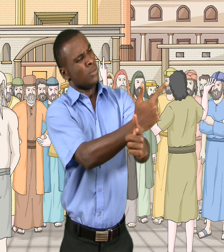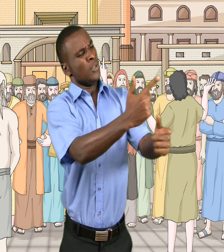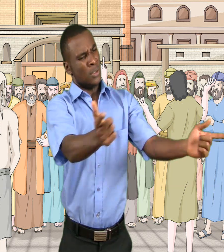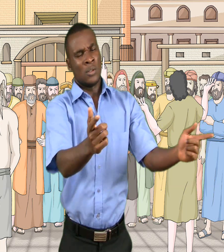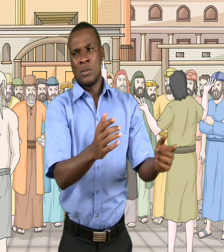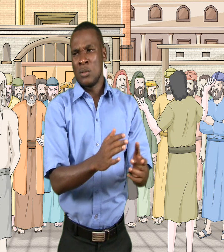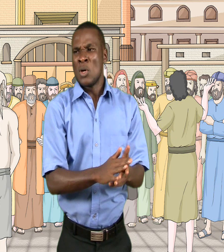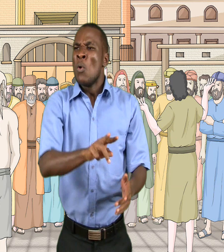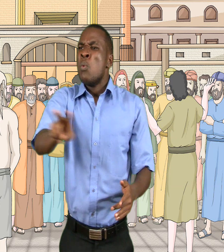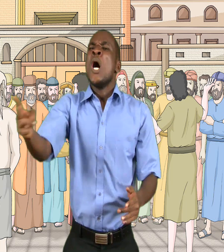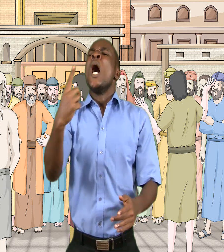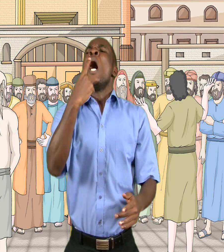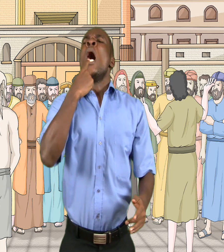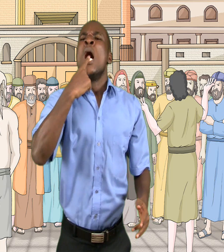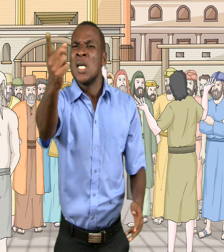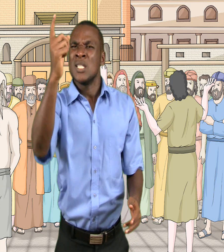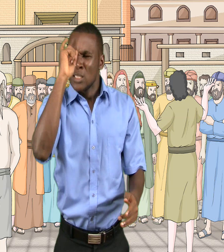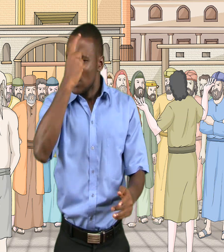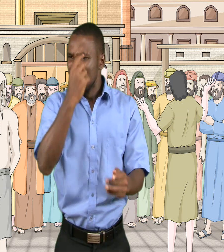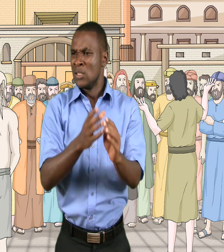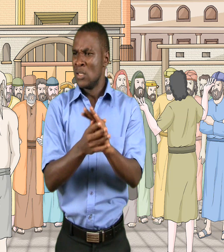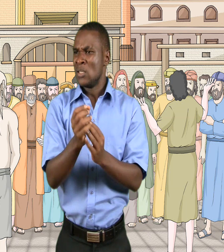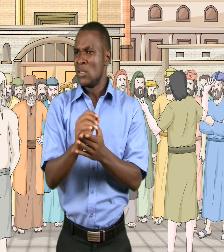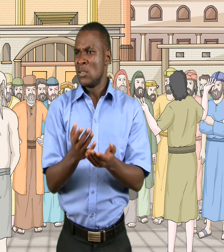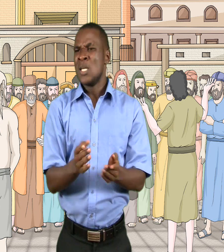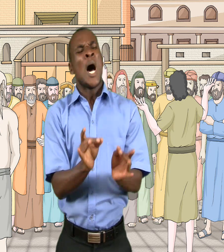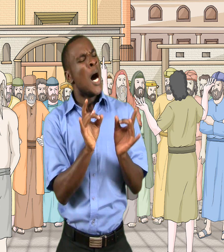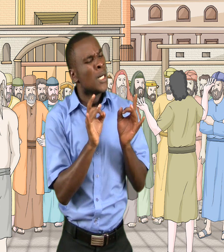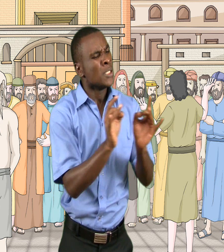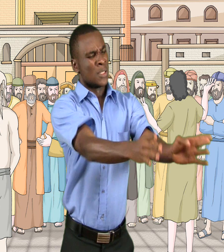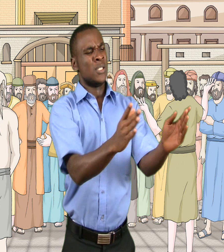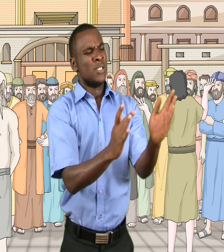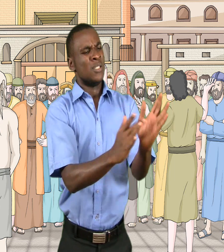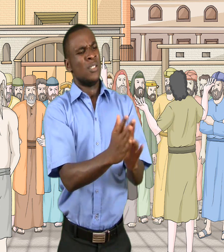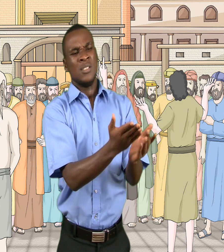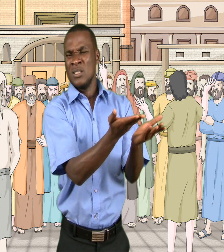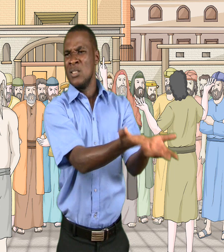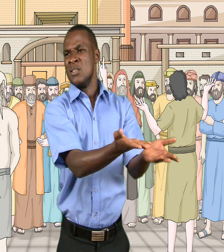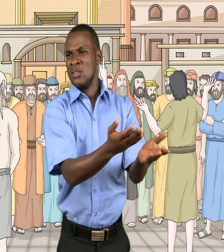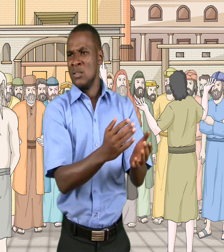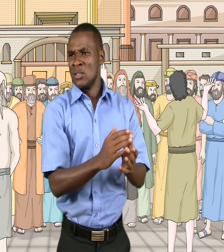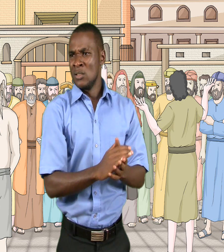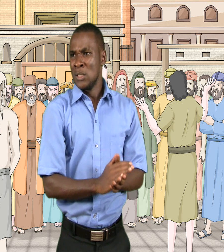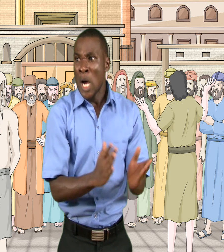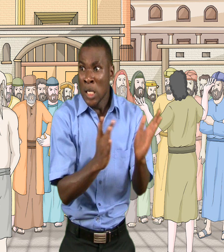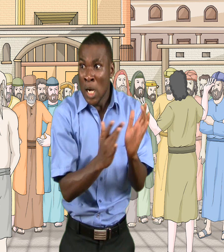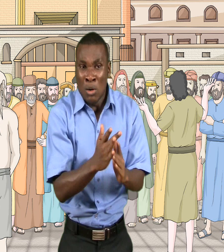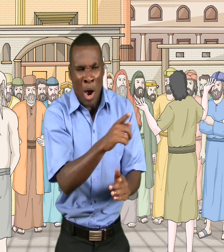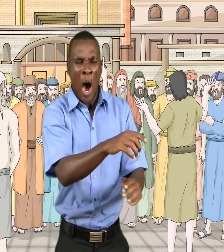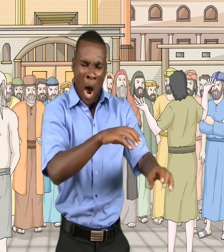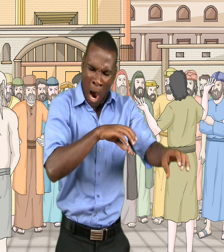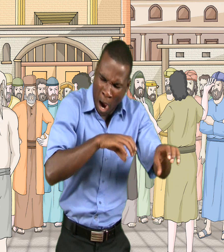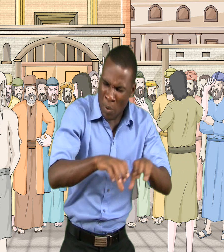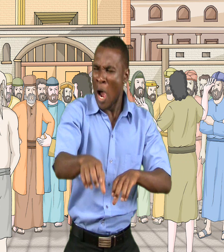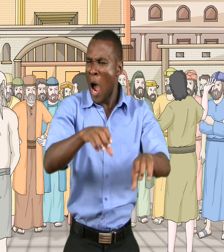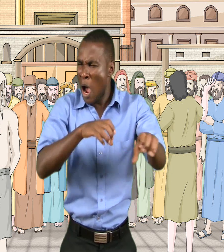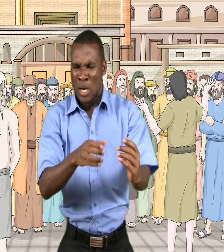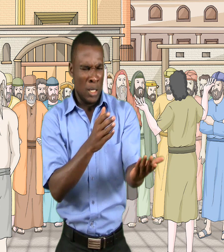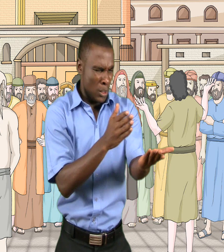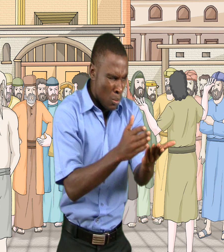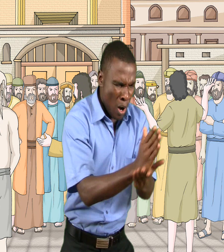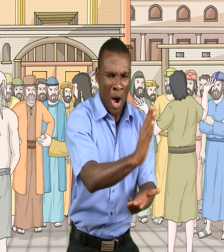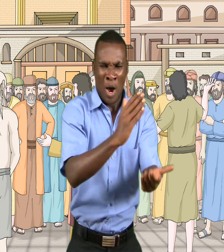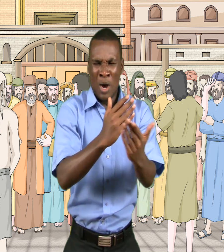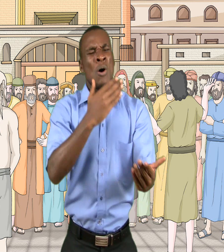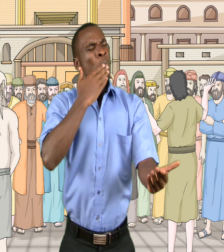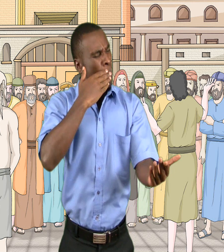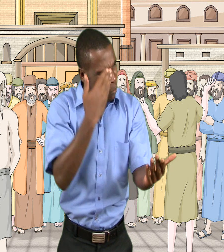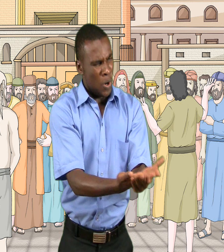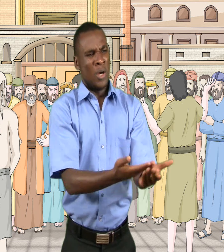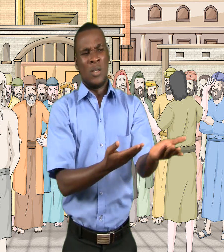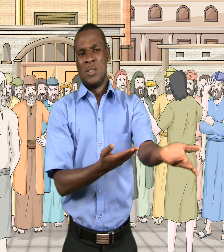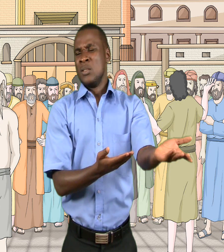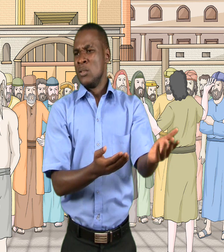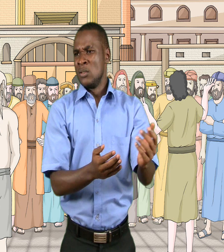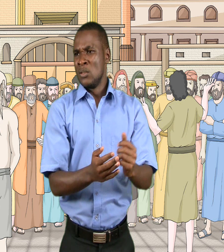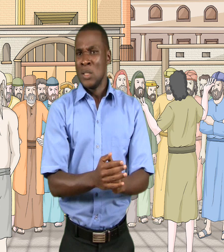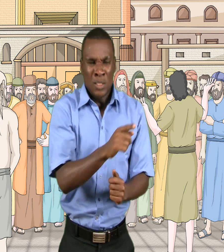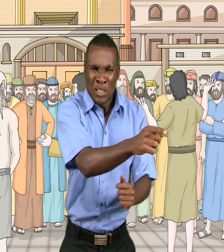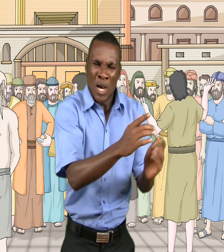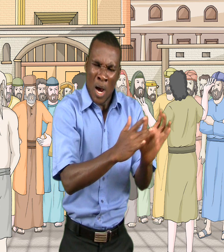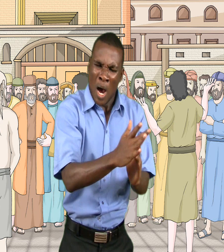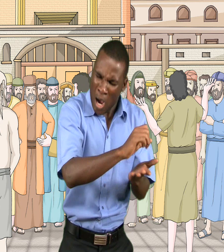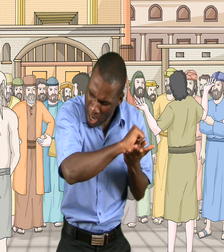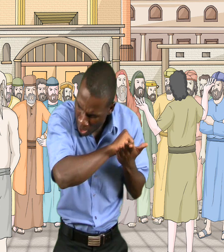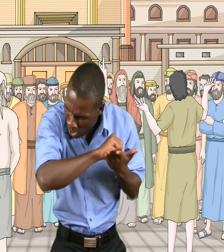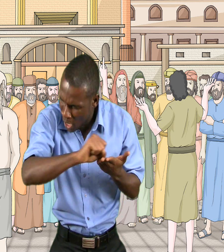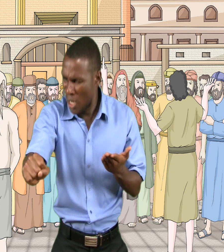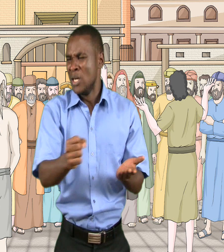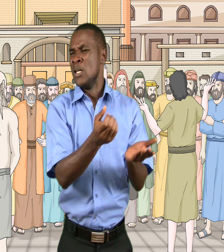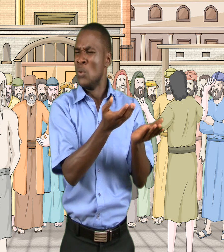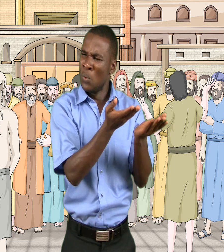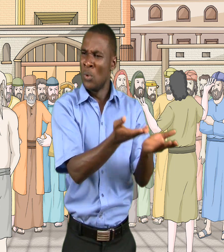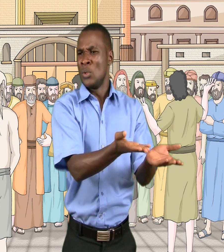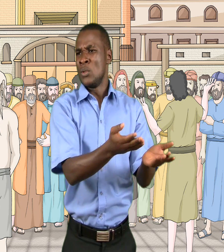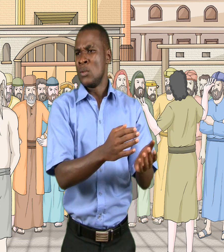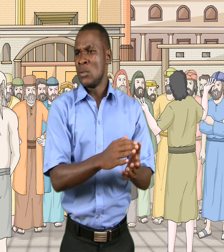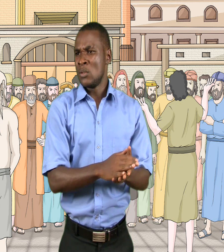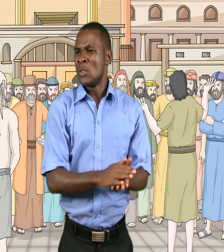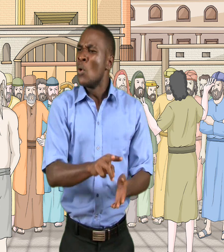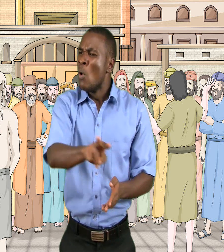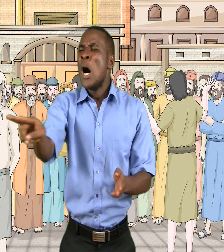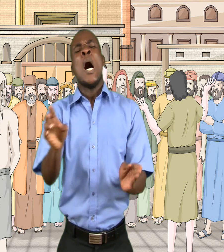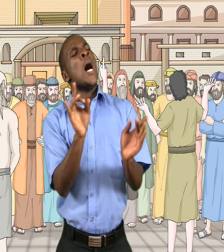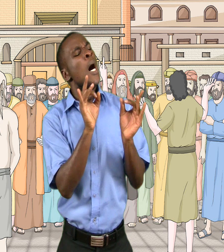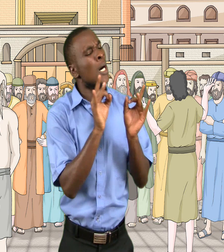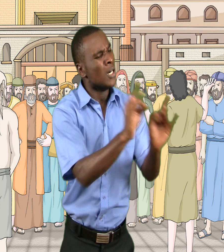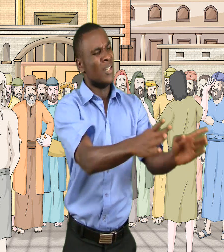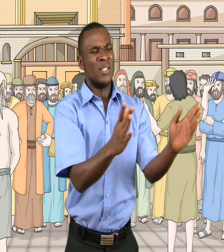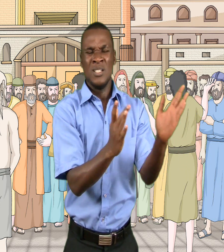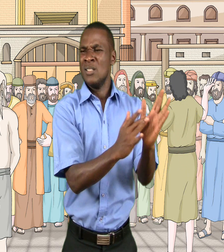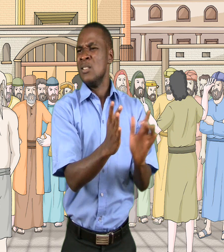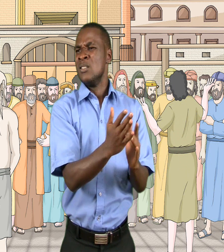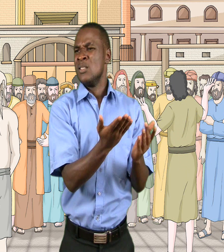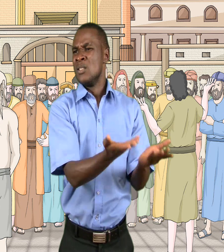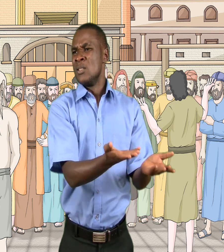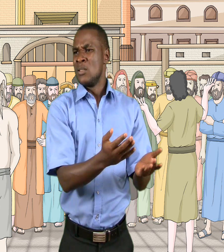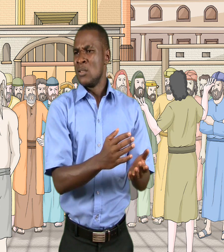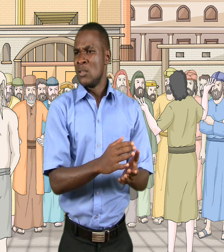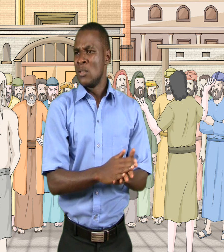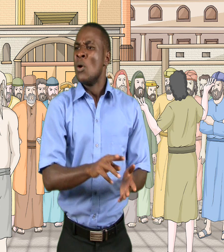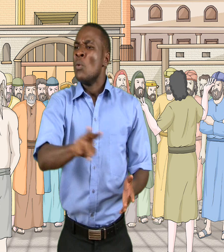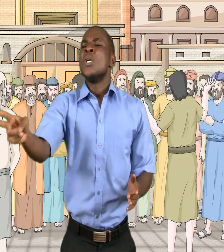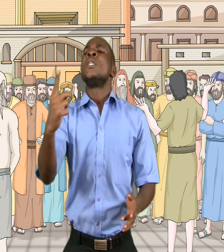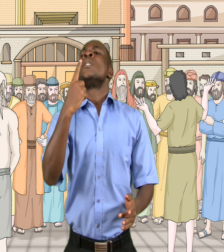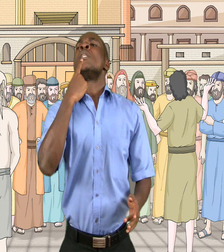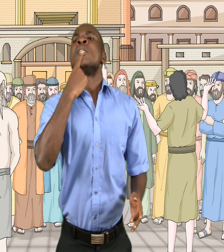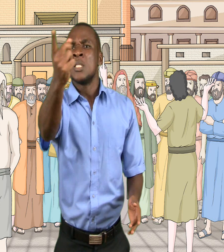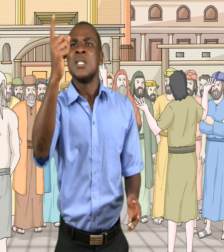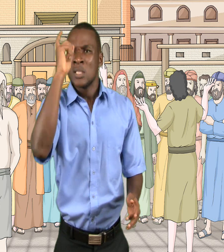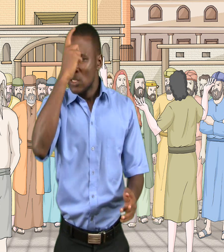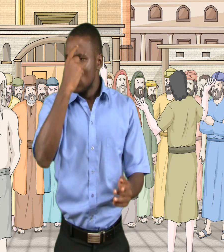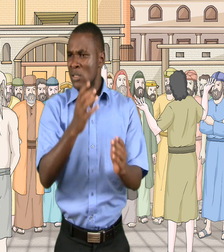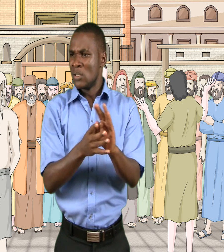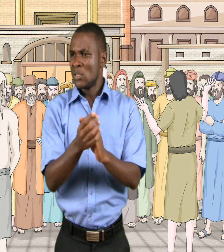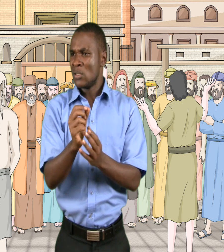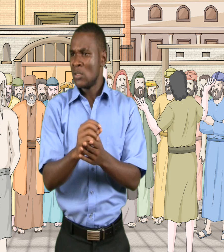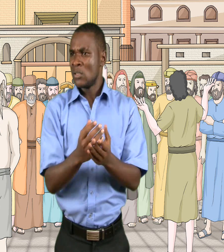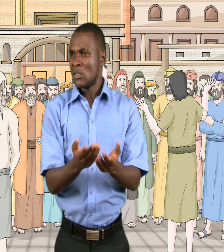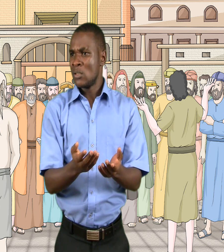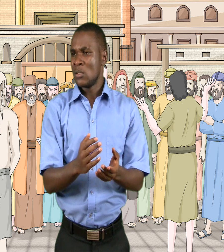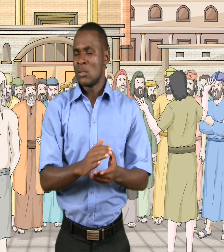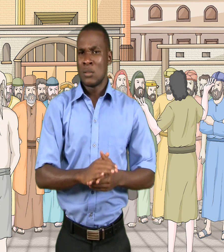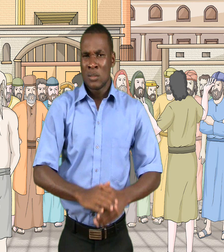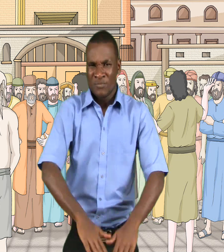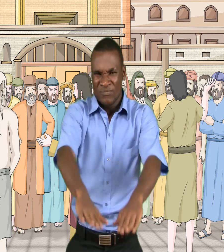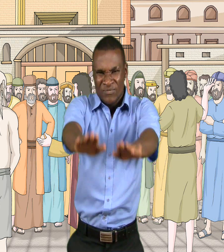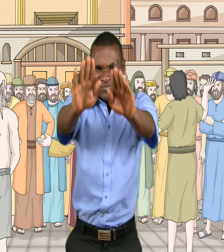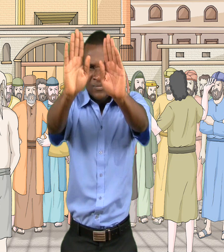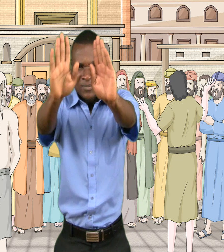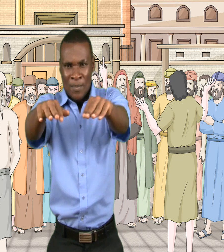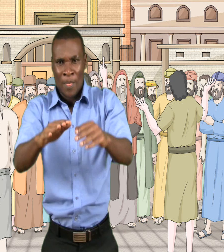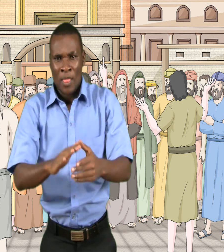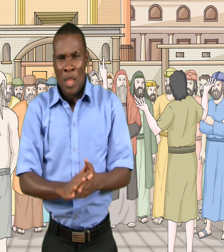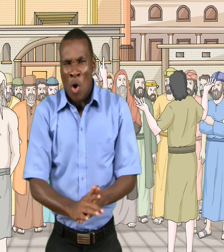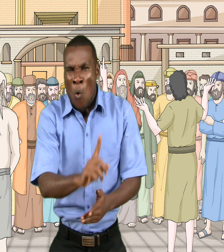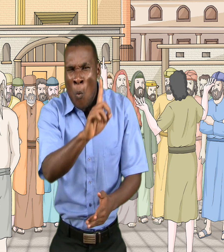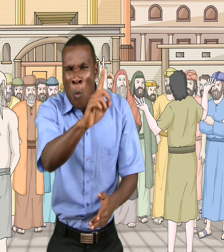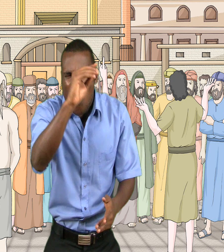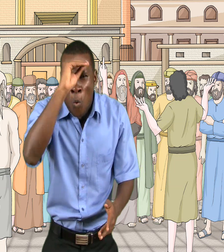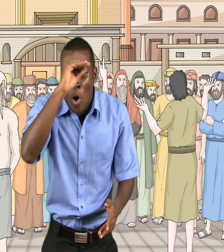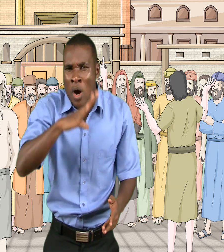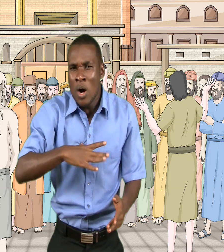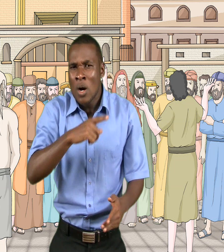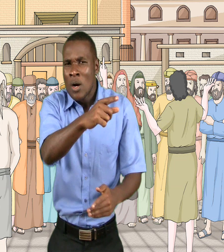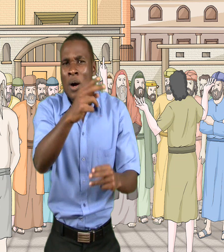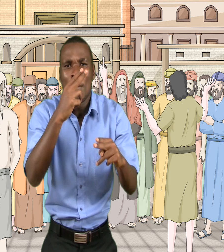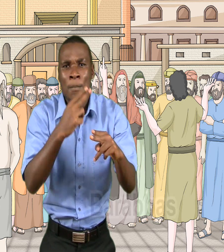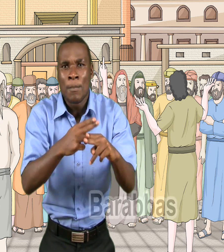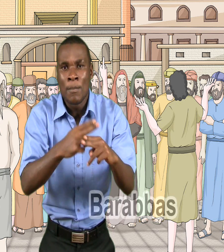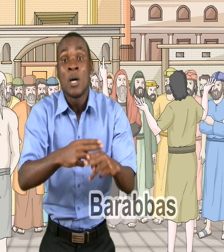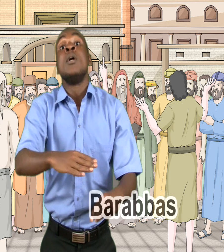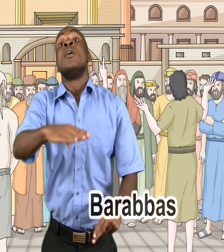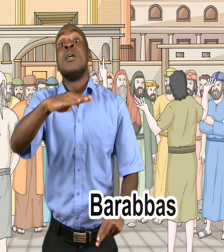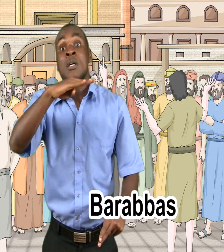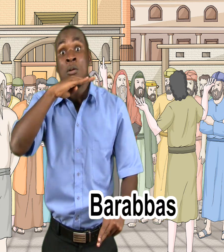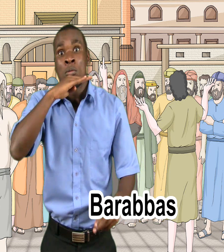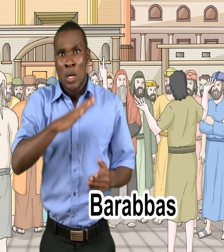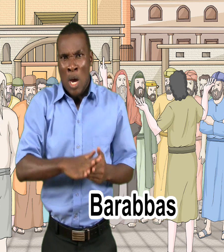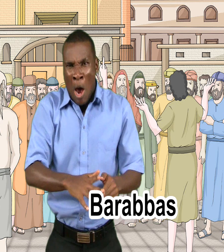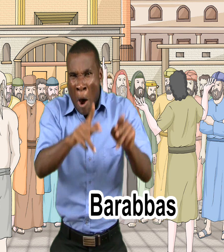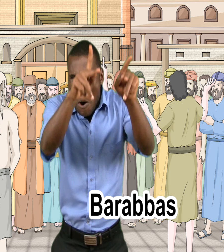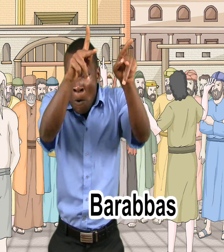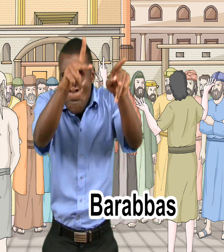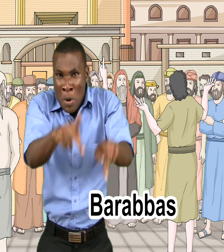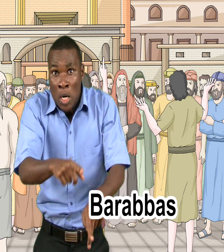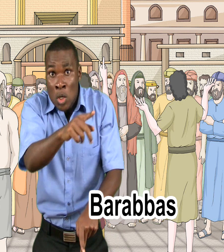You handed Him over and rejected Him before Pilate, even though he had decided to release Him.